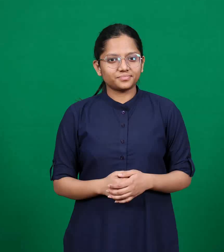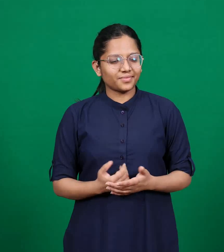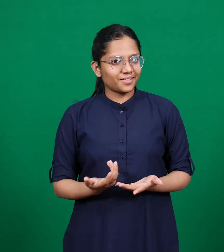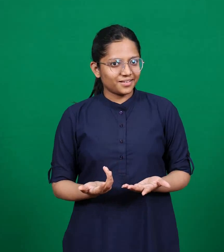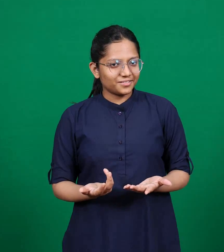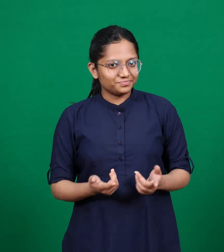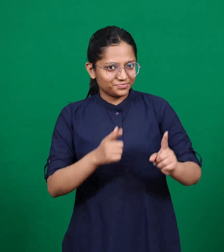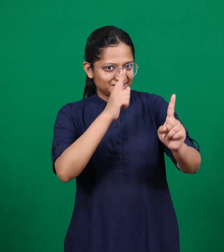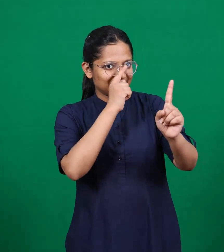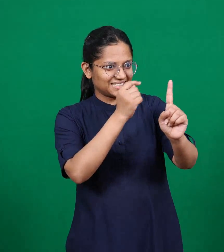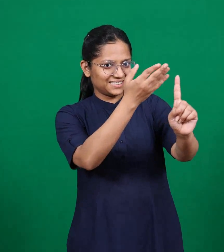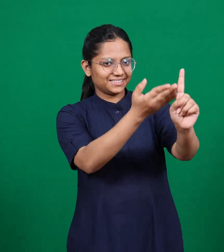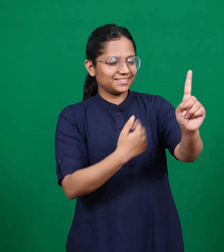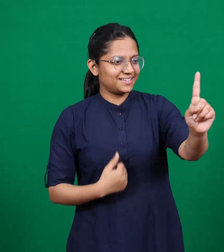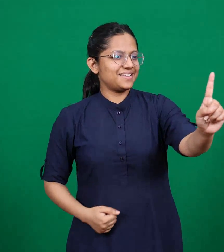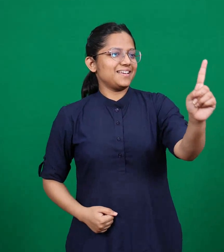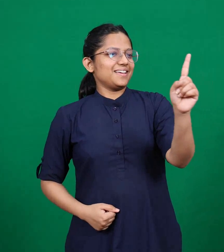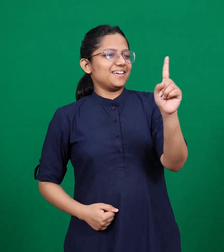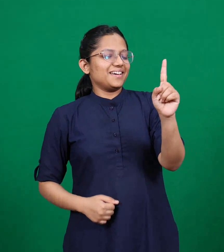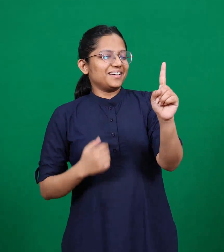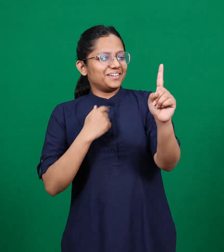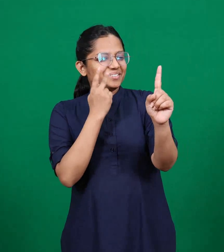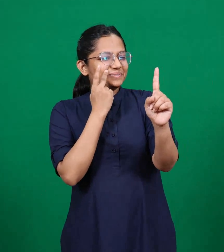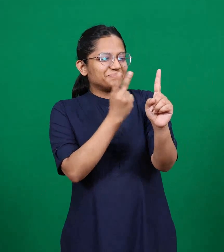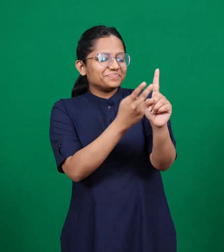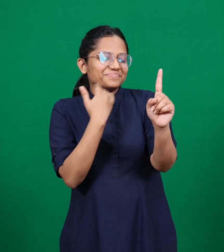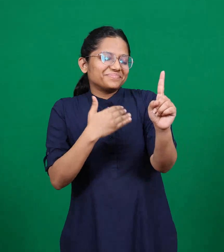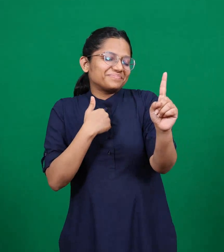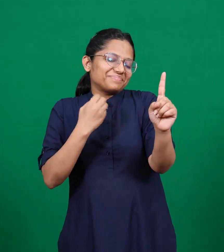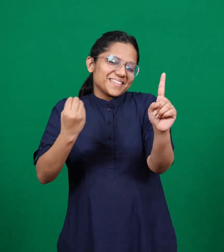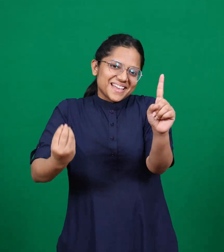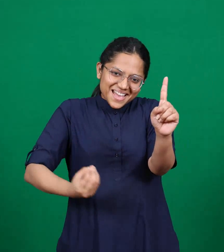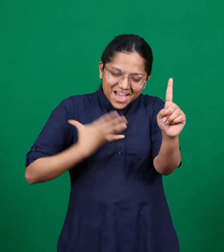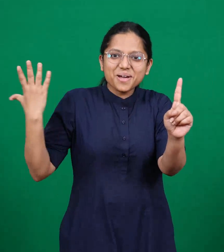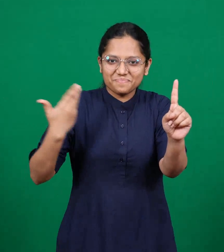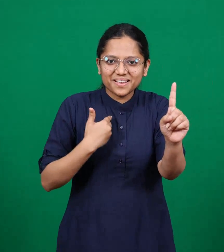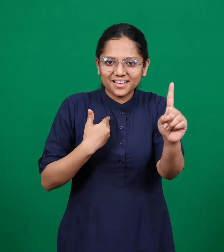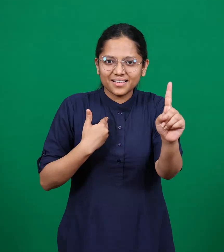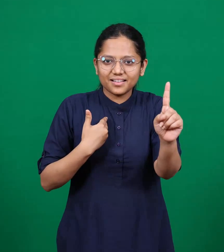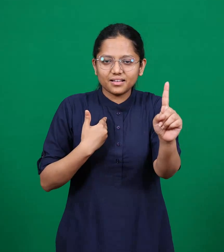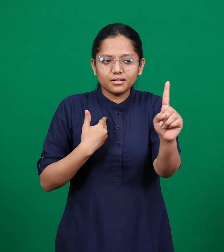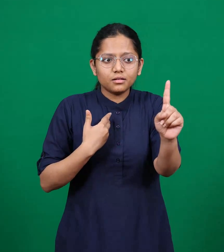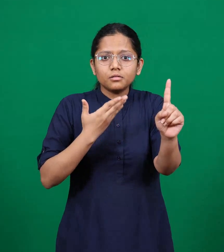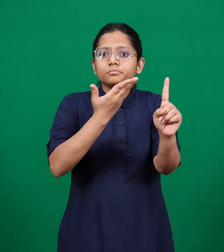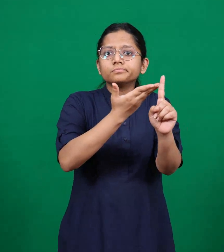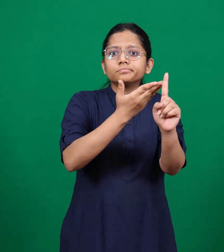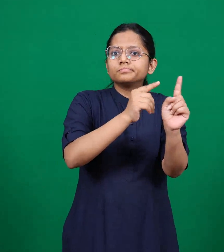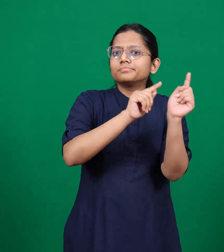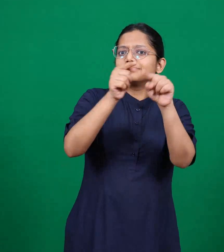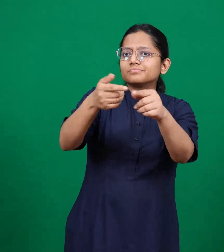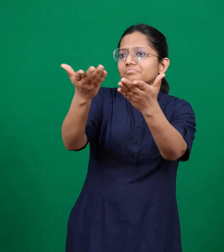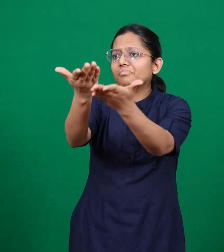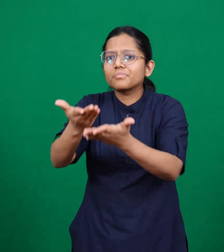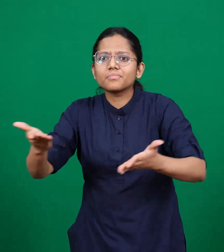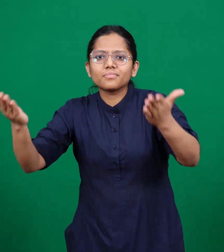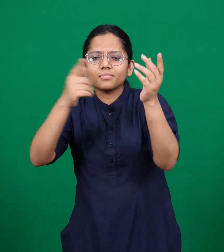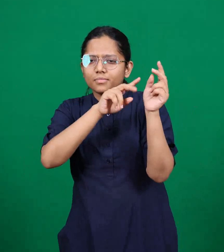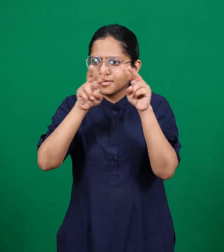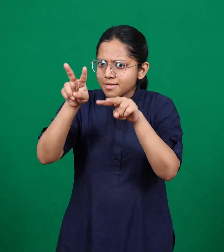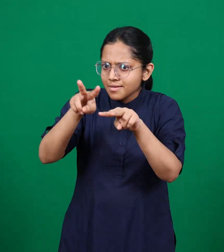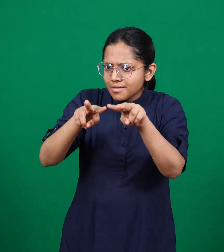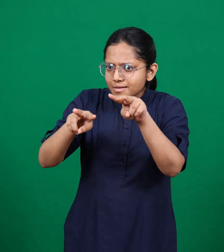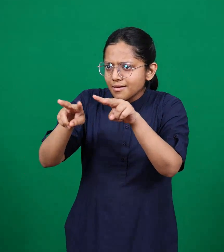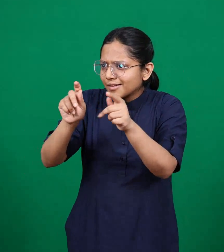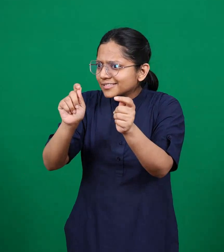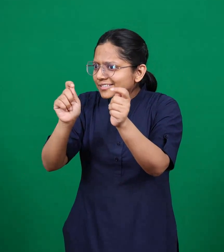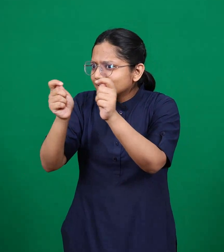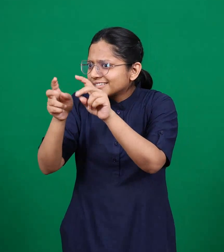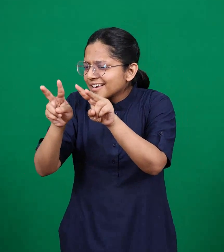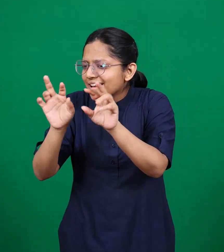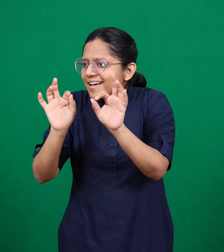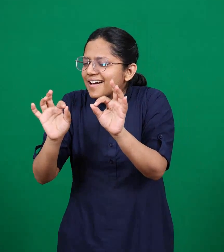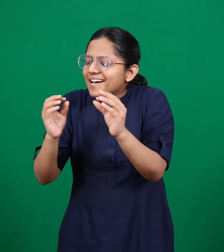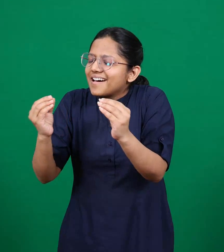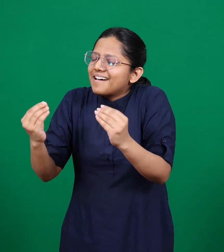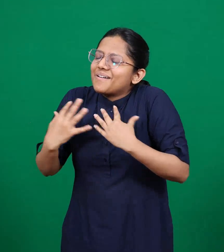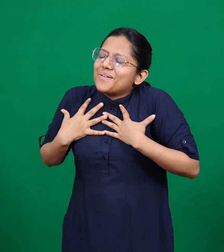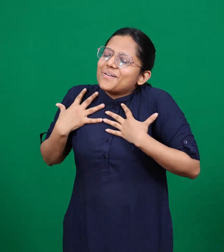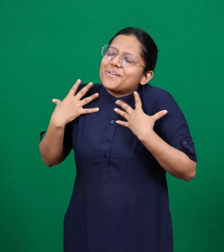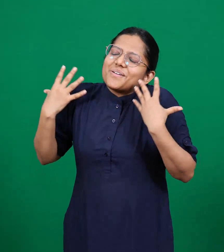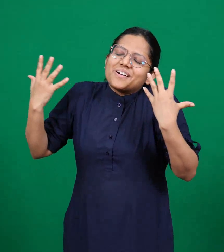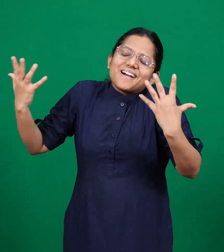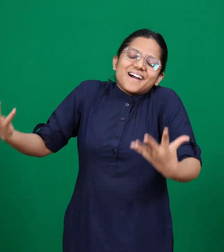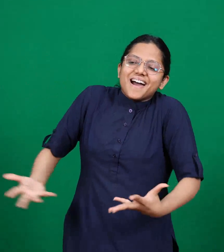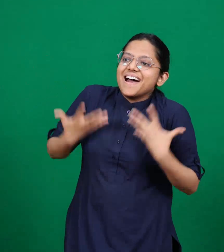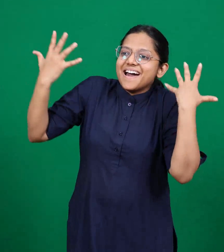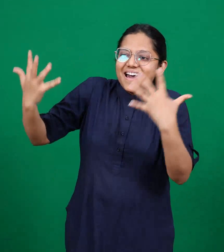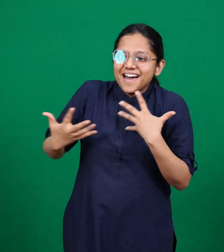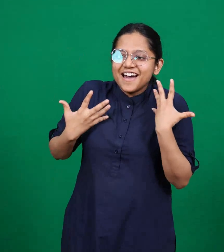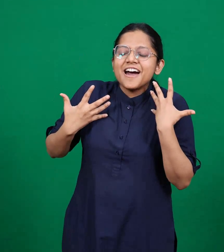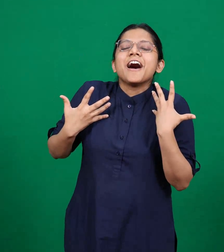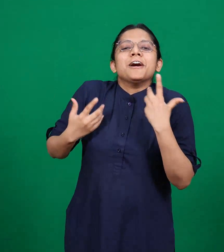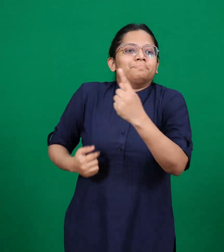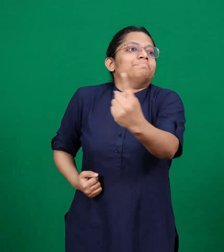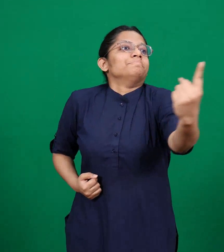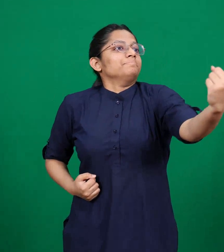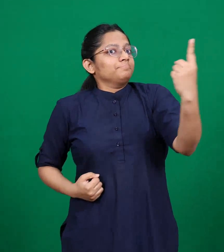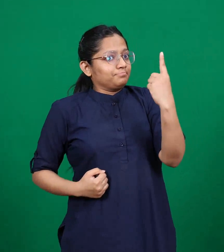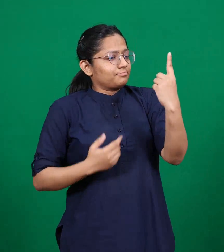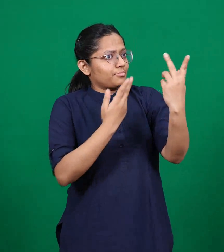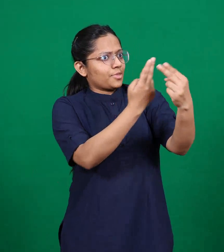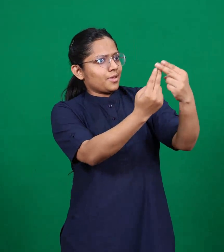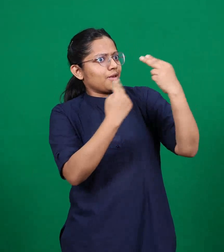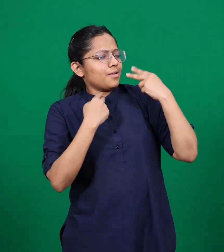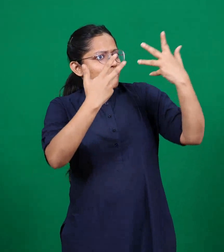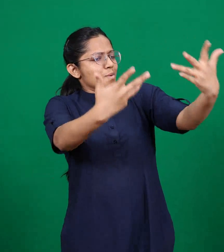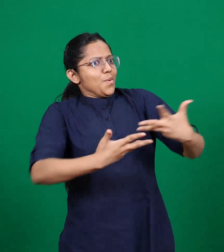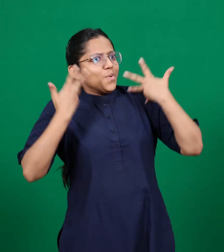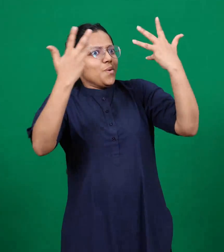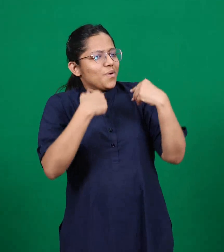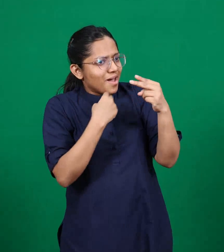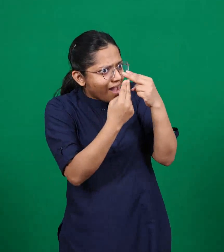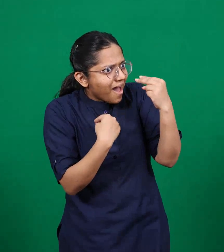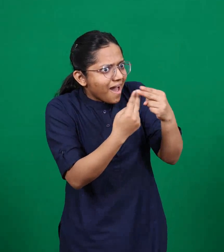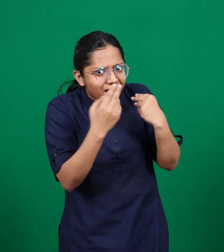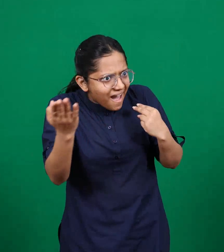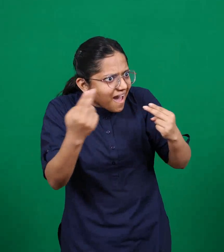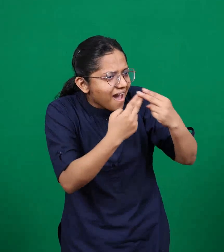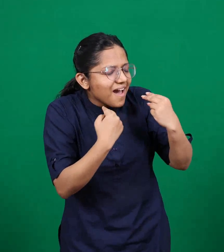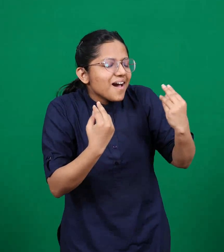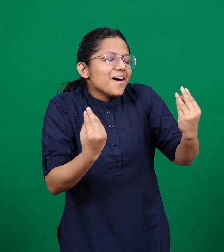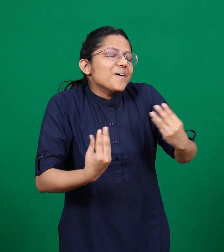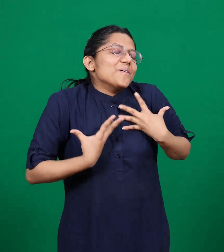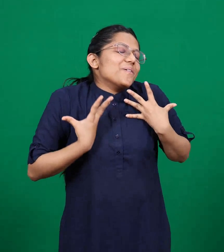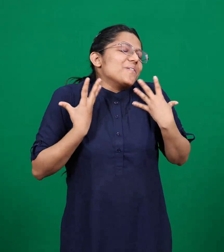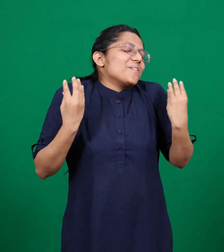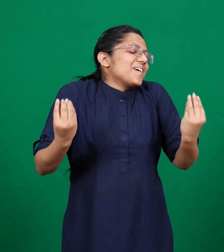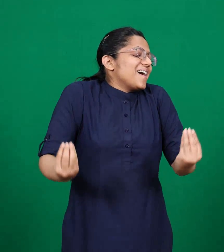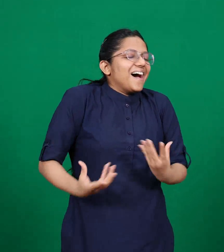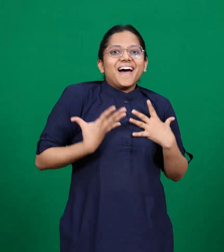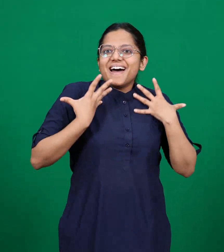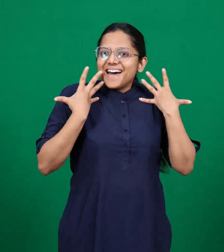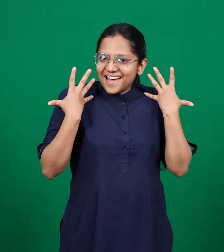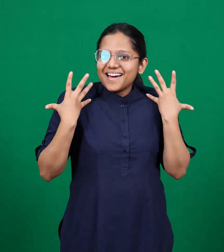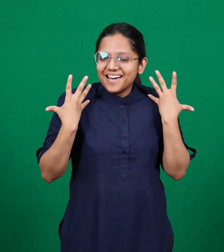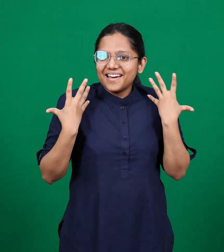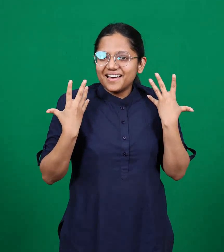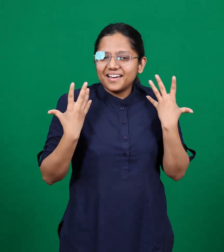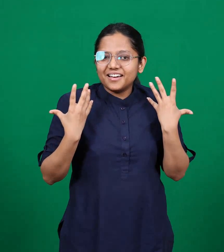and not only by his arrival, but also by the comfort he had received from you.